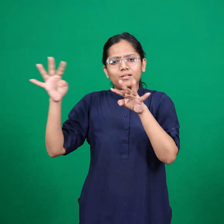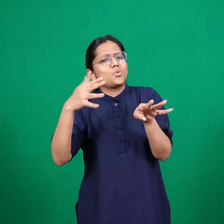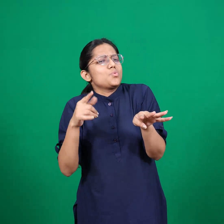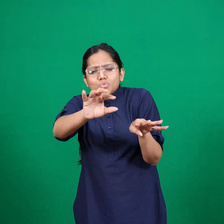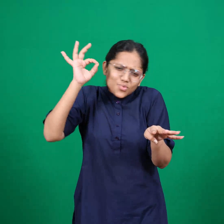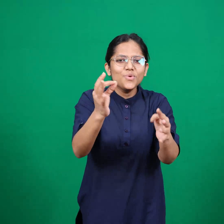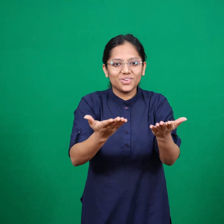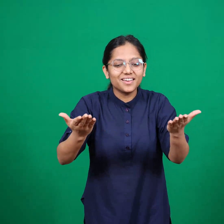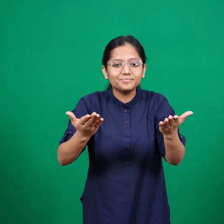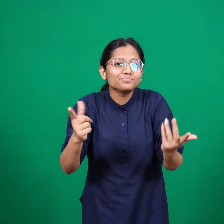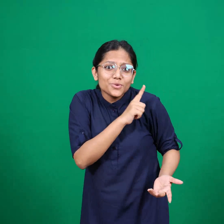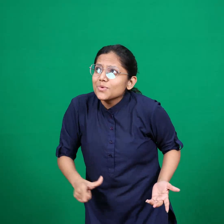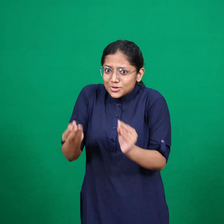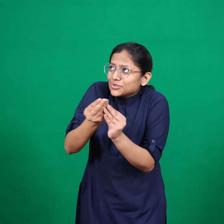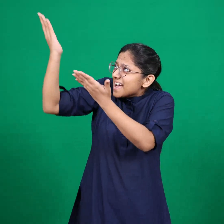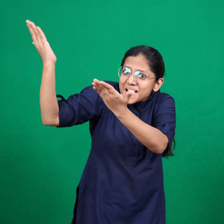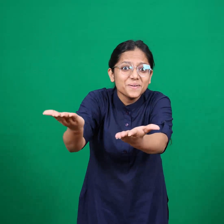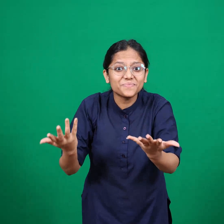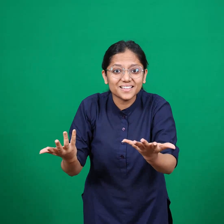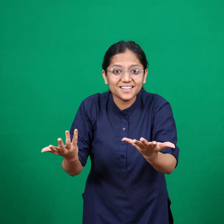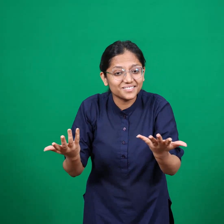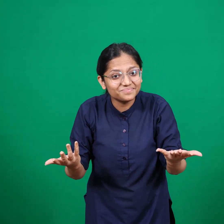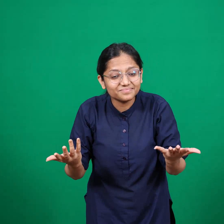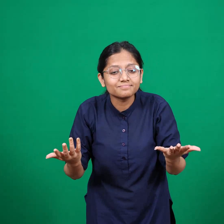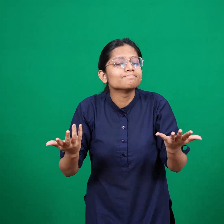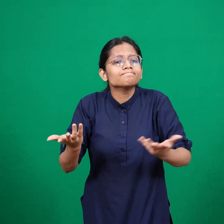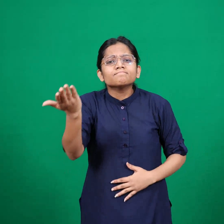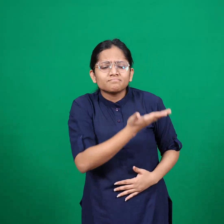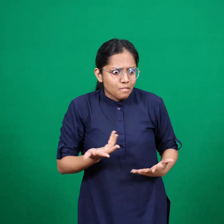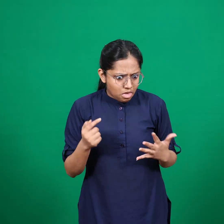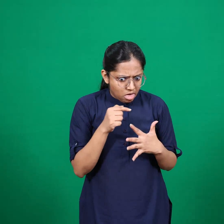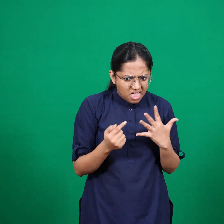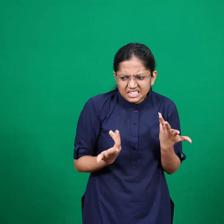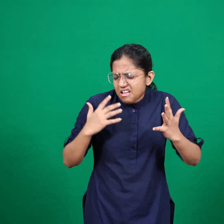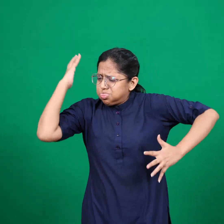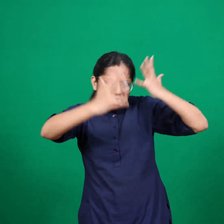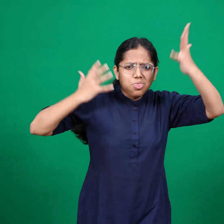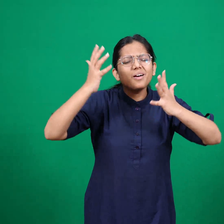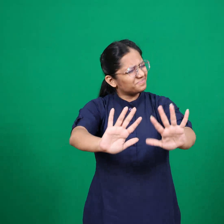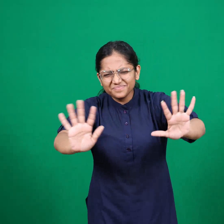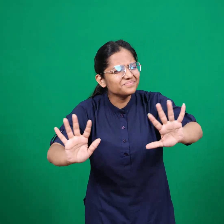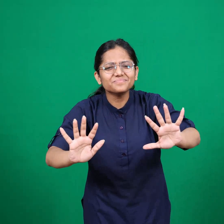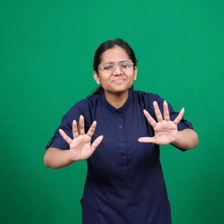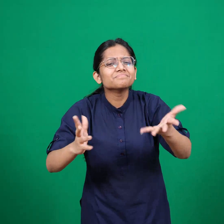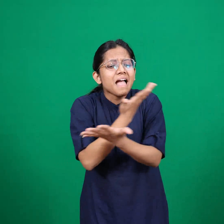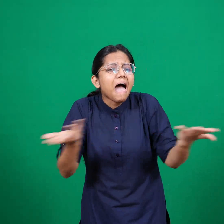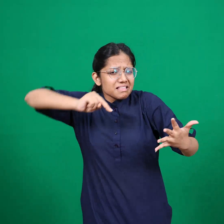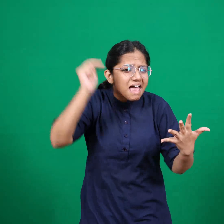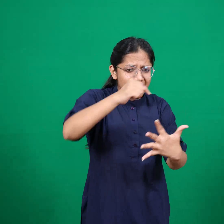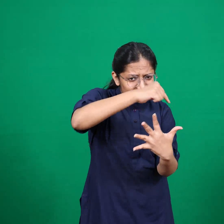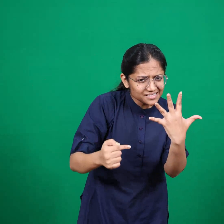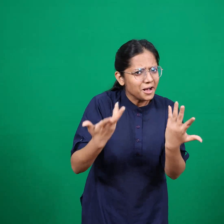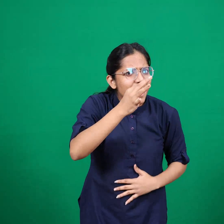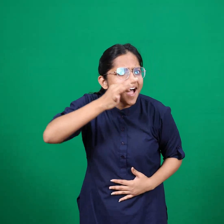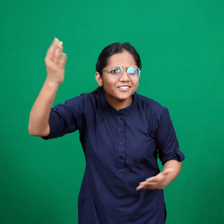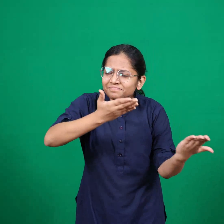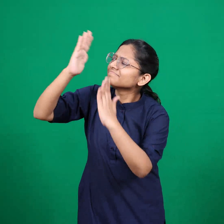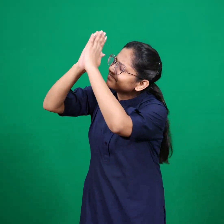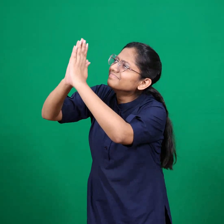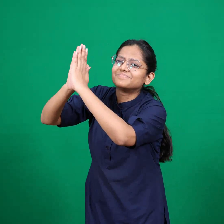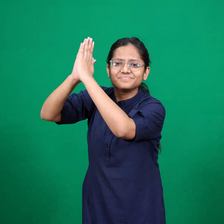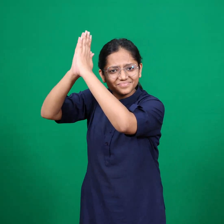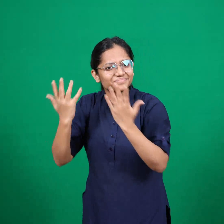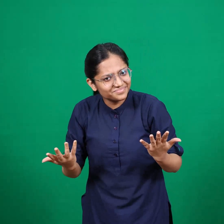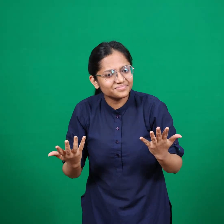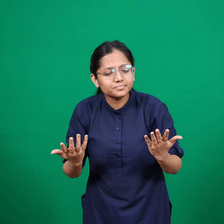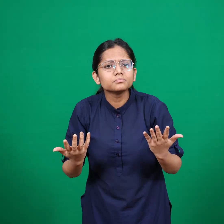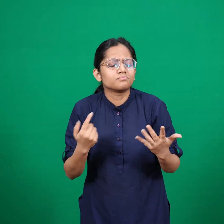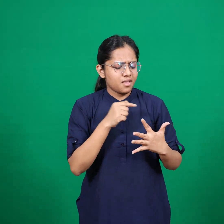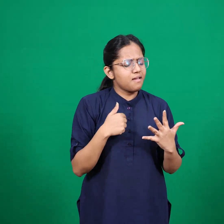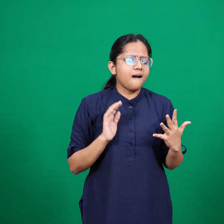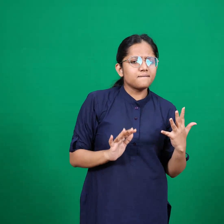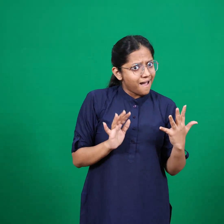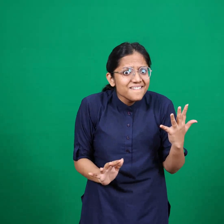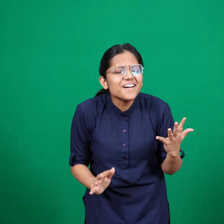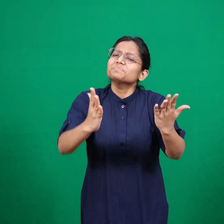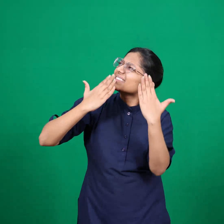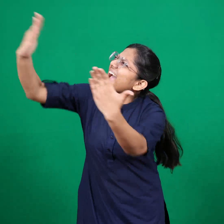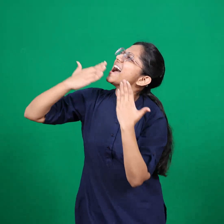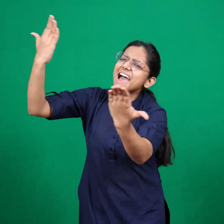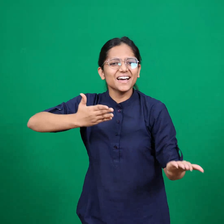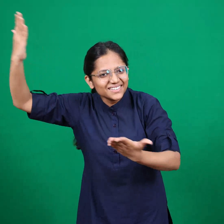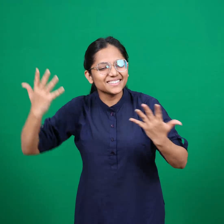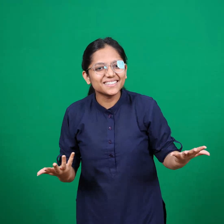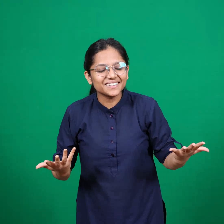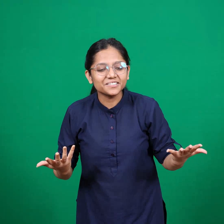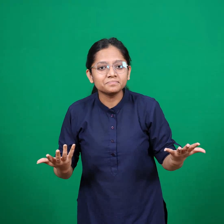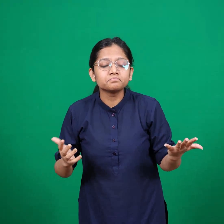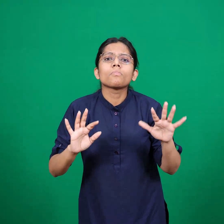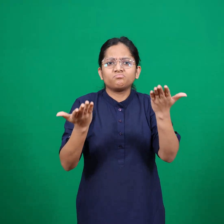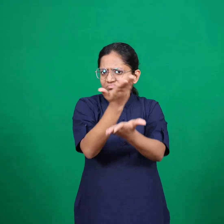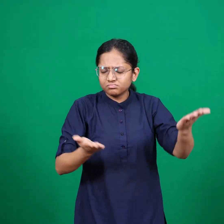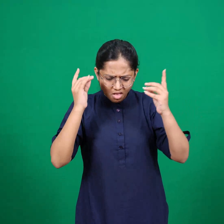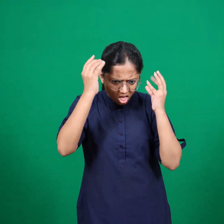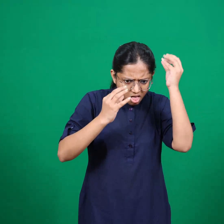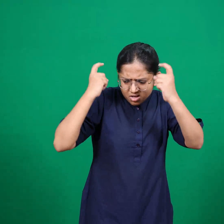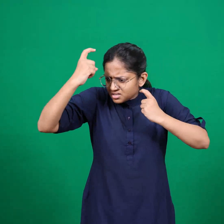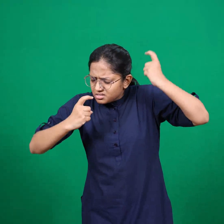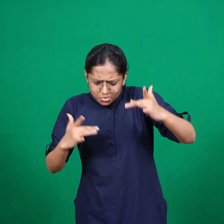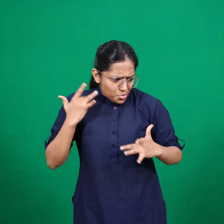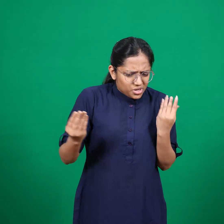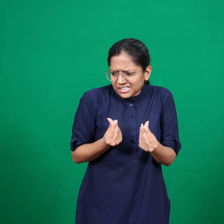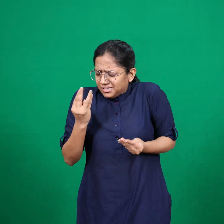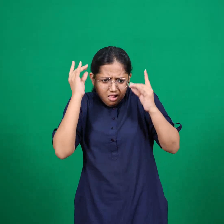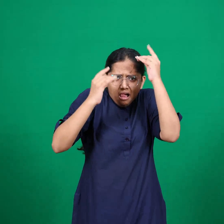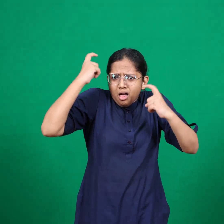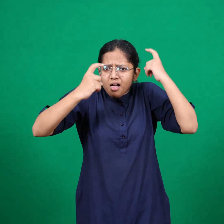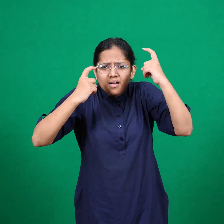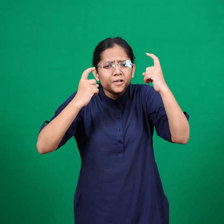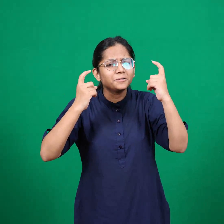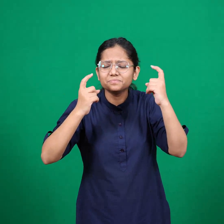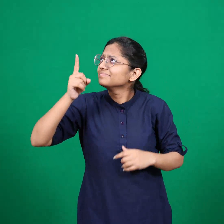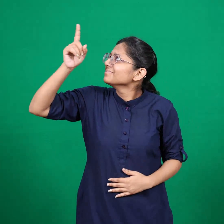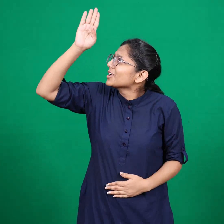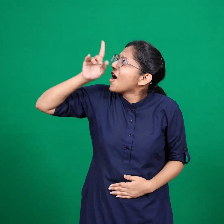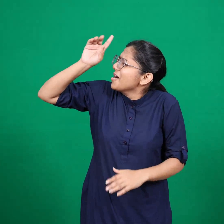Be anxious for nothing, but in everything, by prayer and petition, with thanksgiving, present your requests to God.